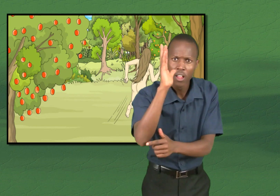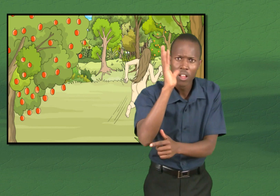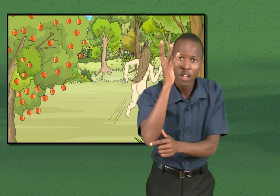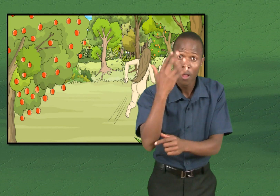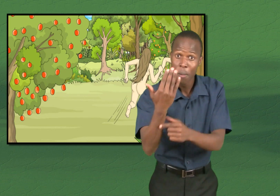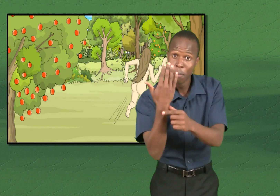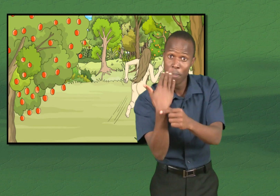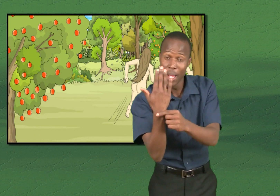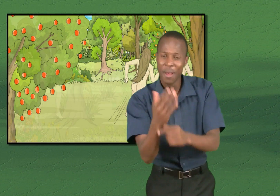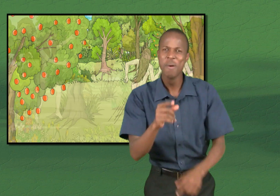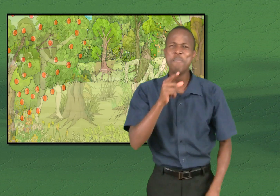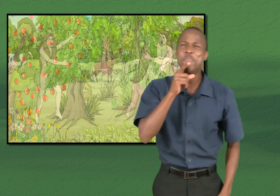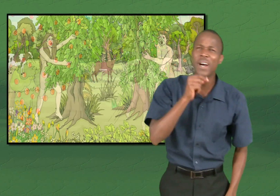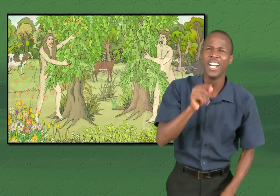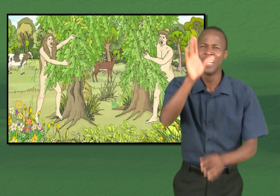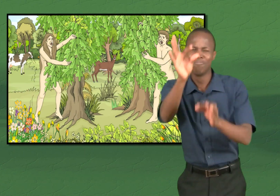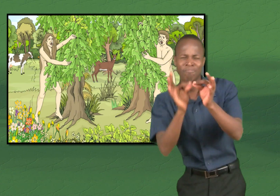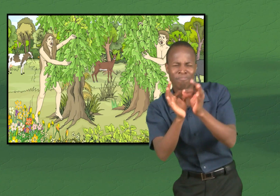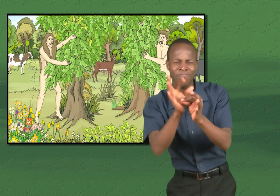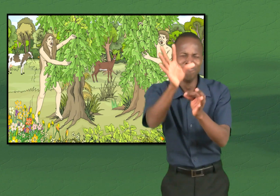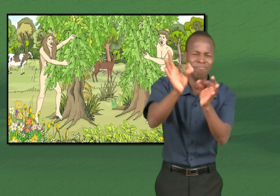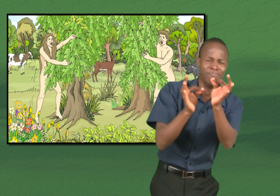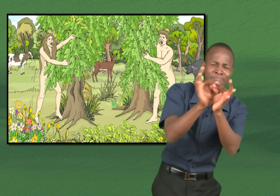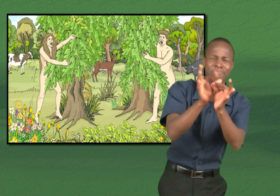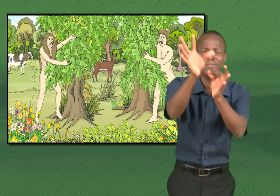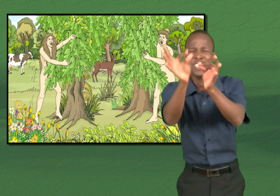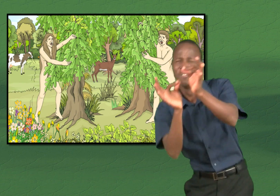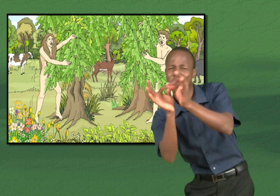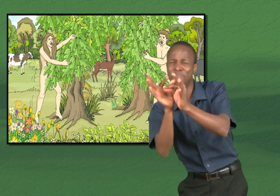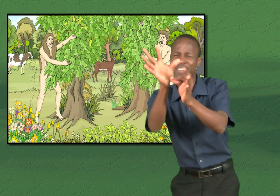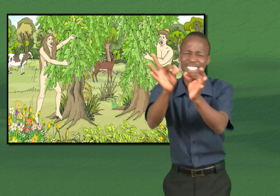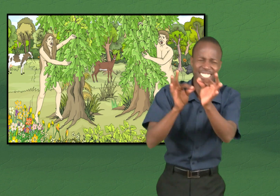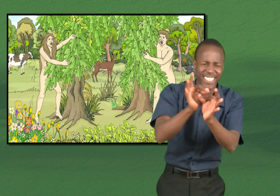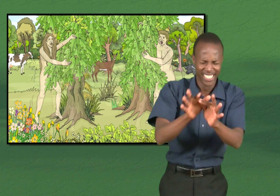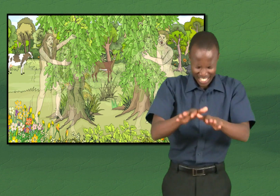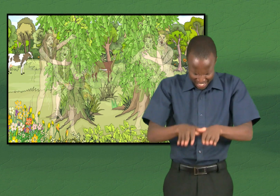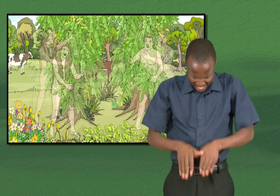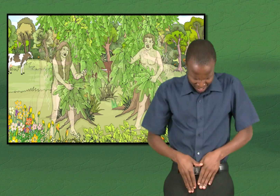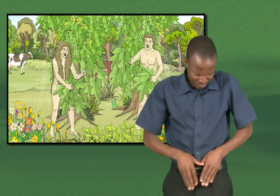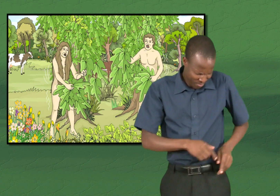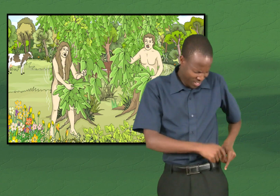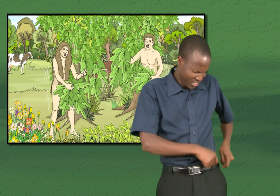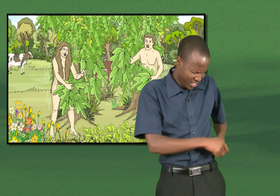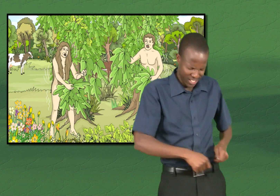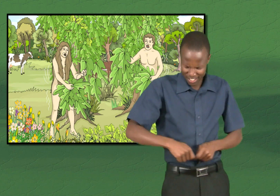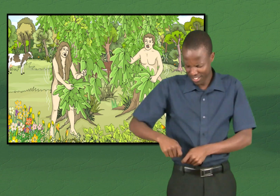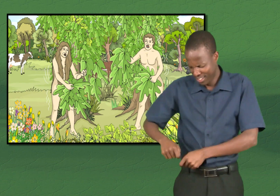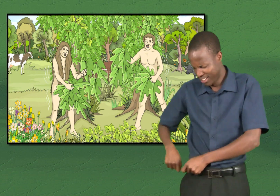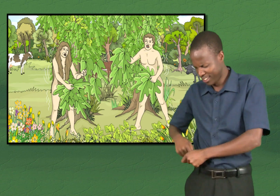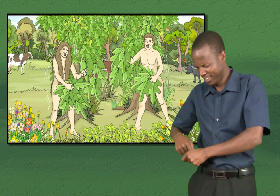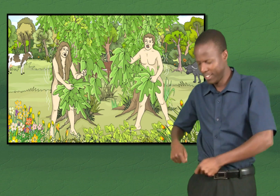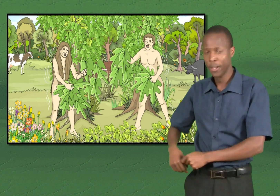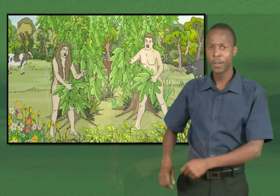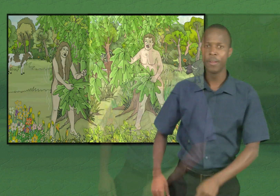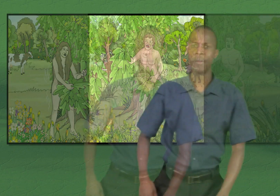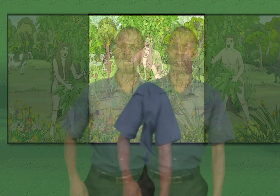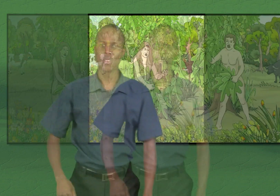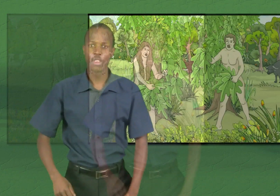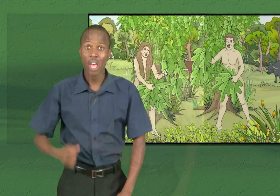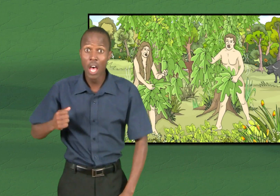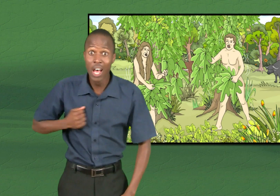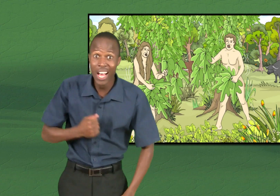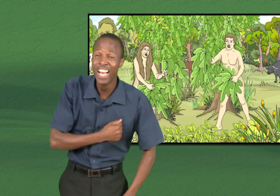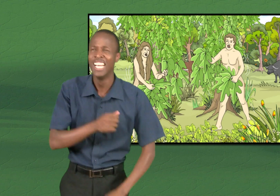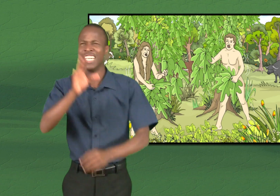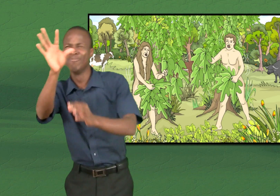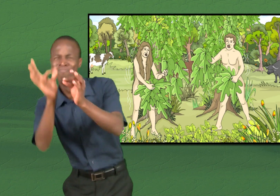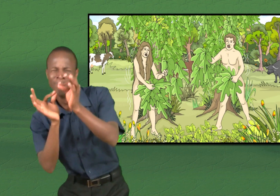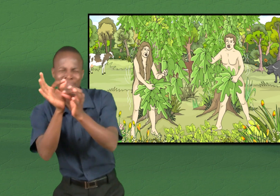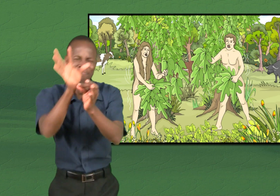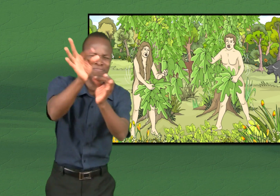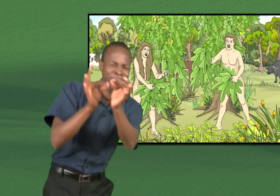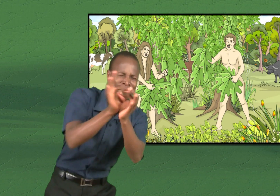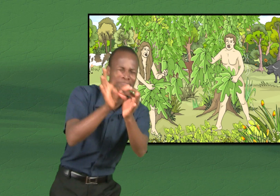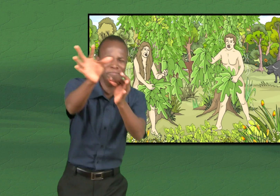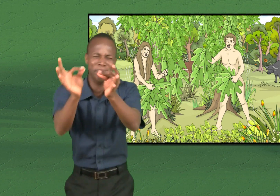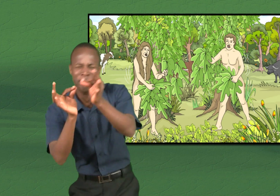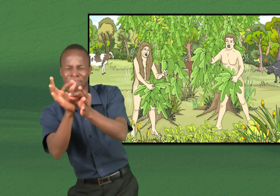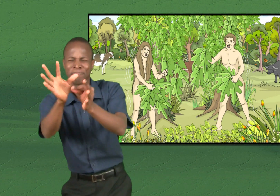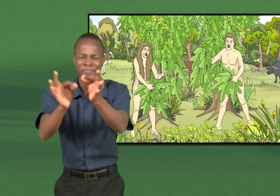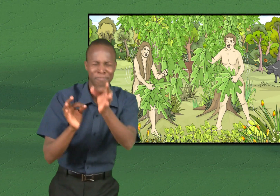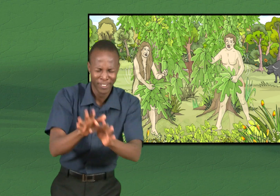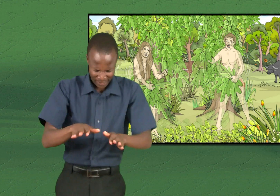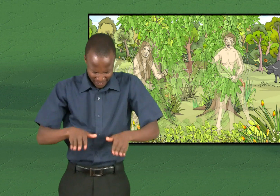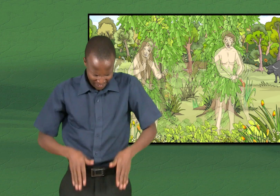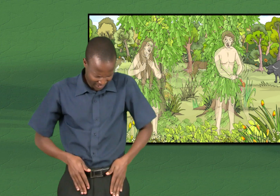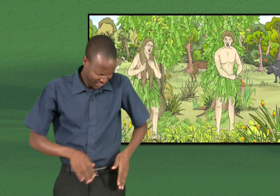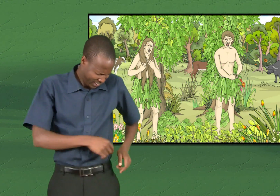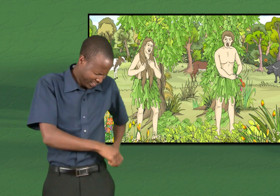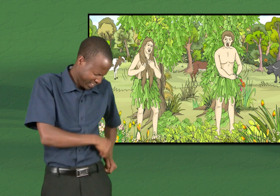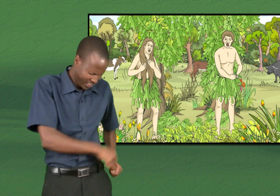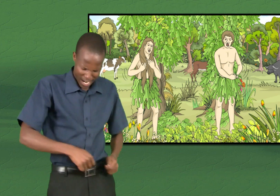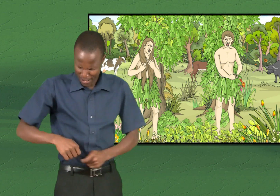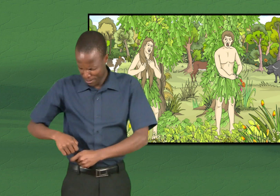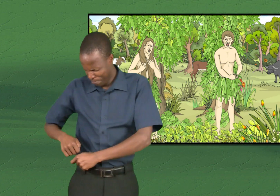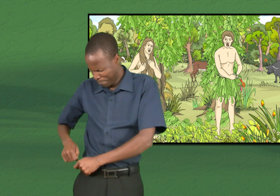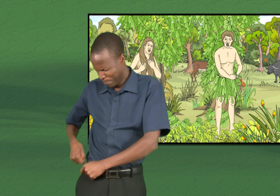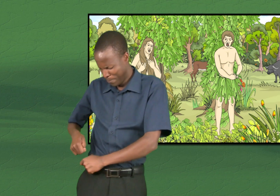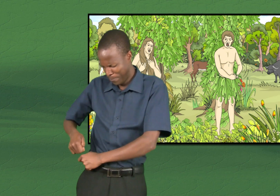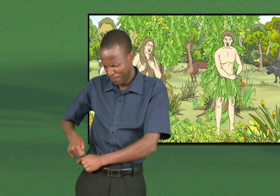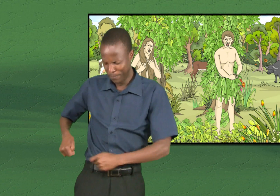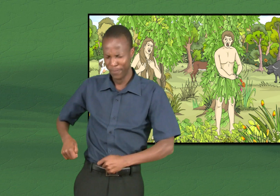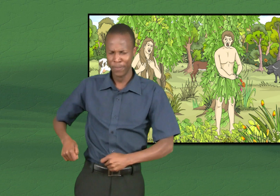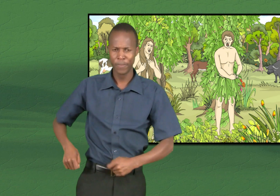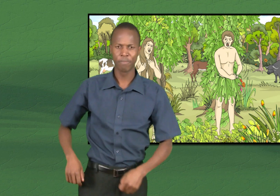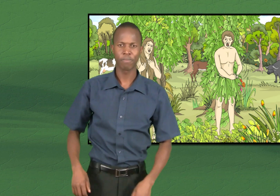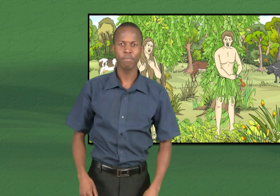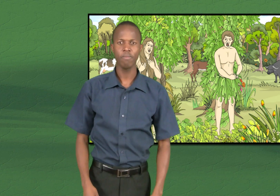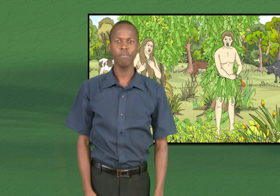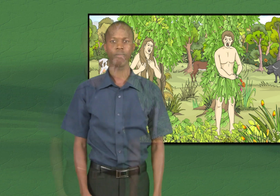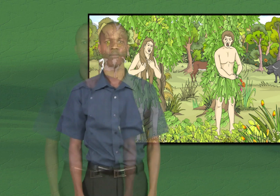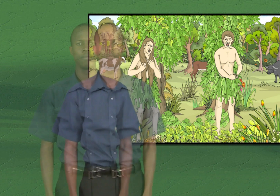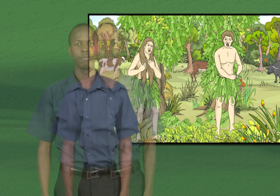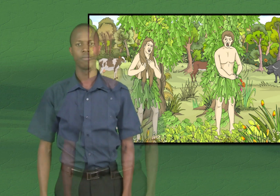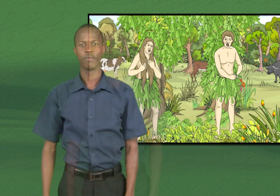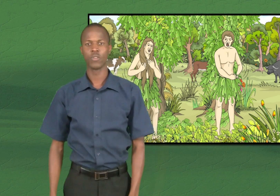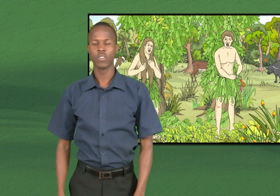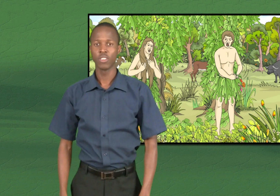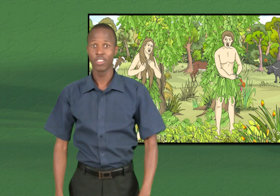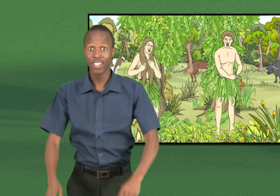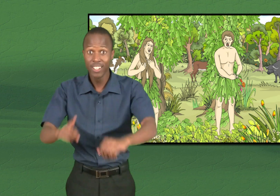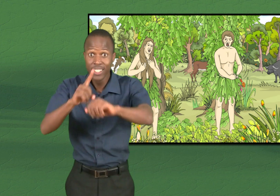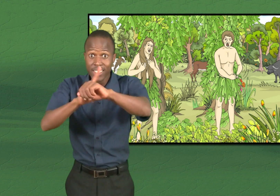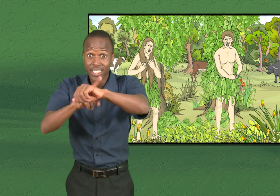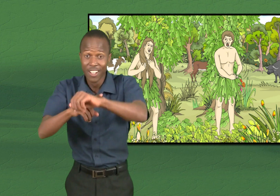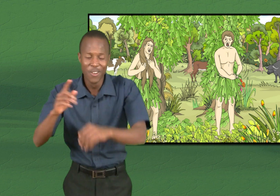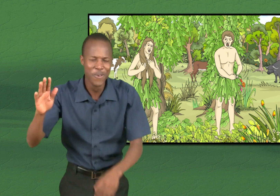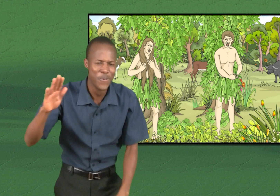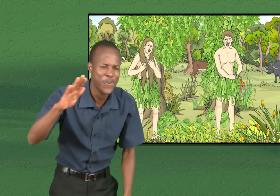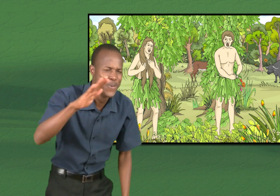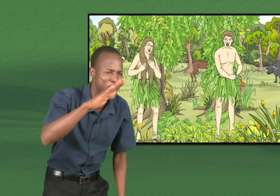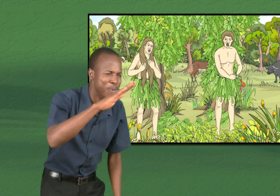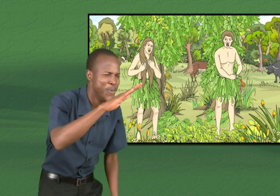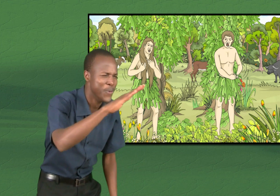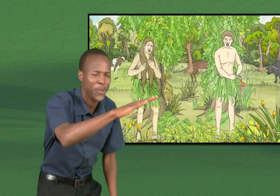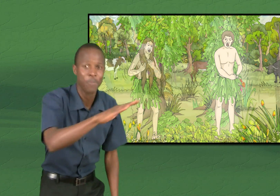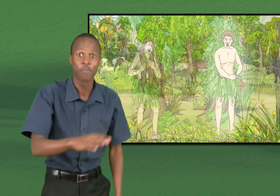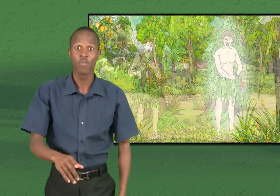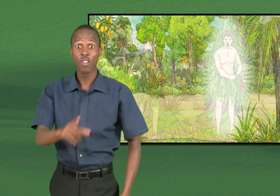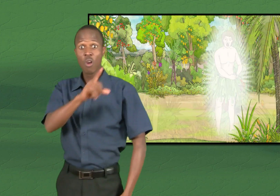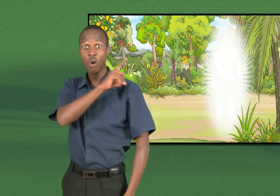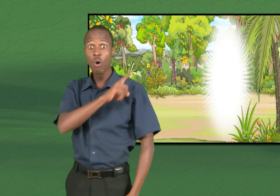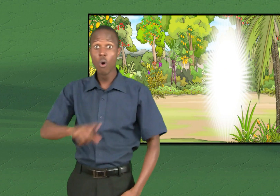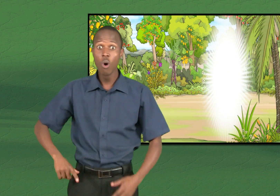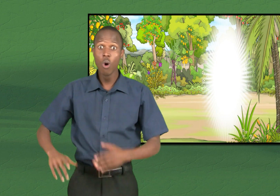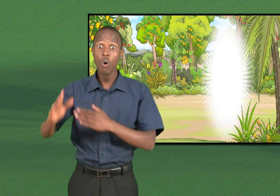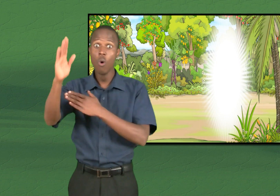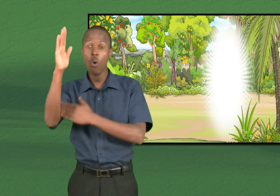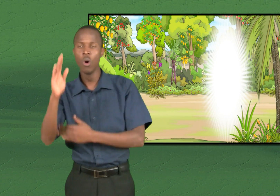so they sewed together fig leaves and made coverings for themselves.